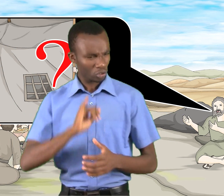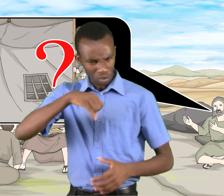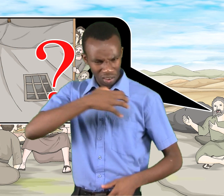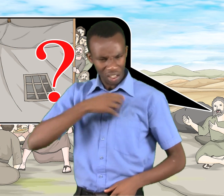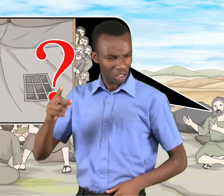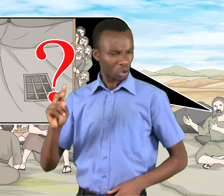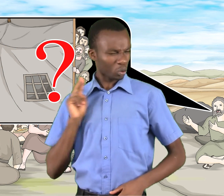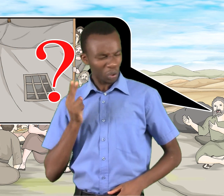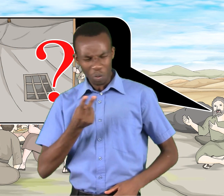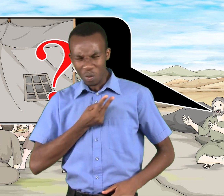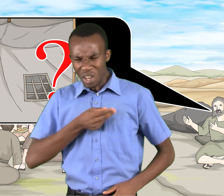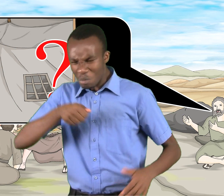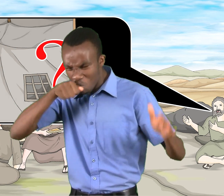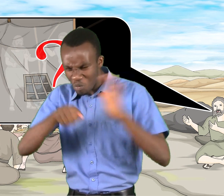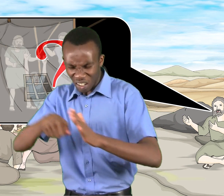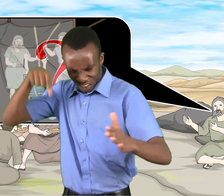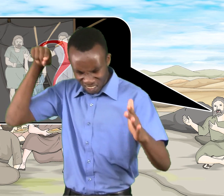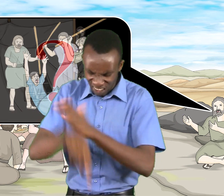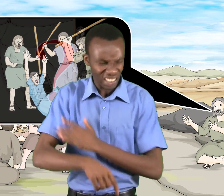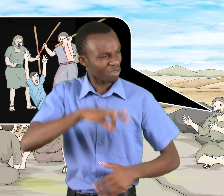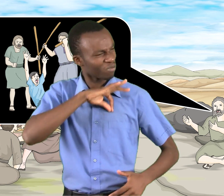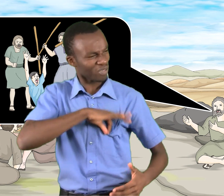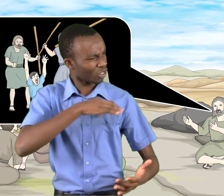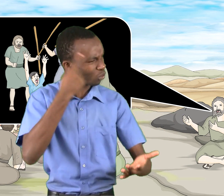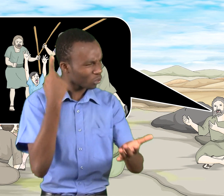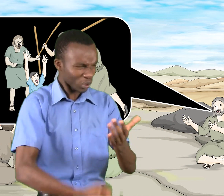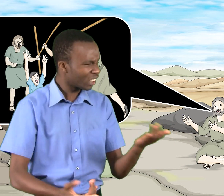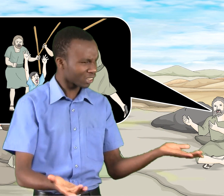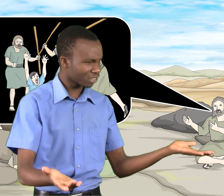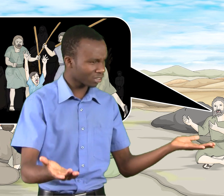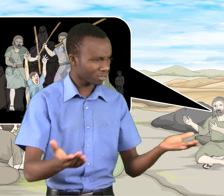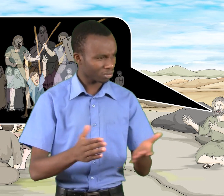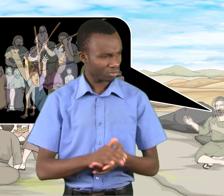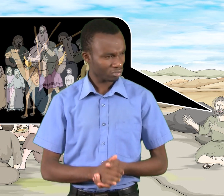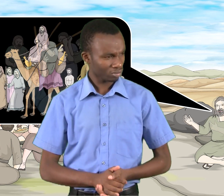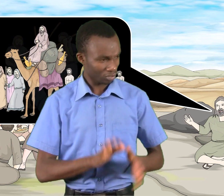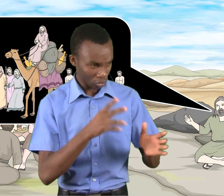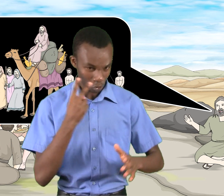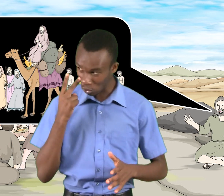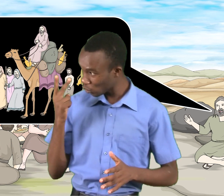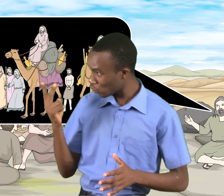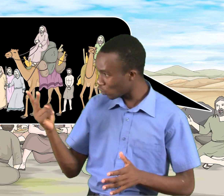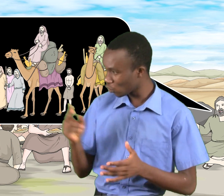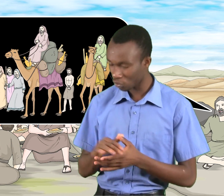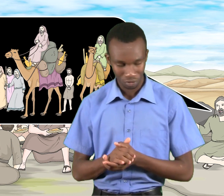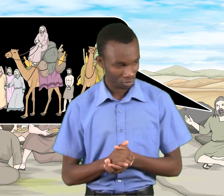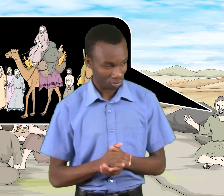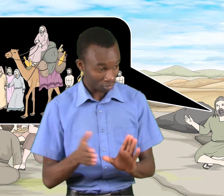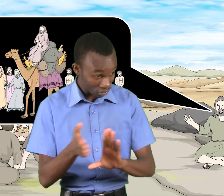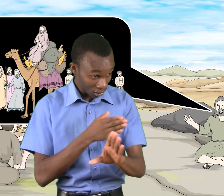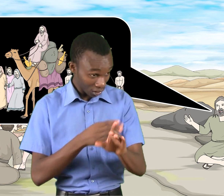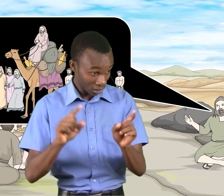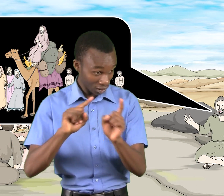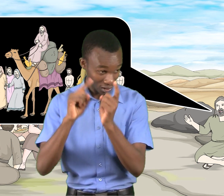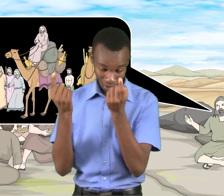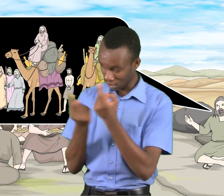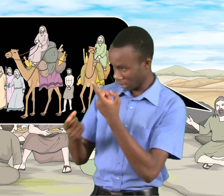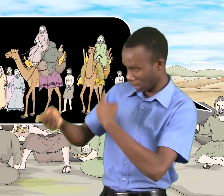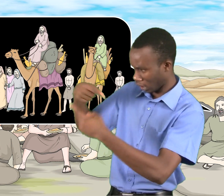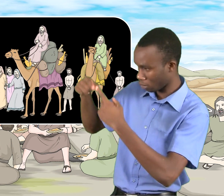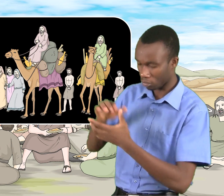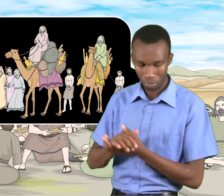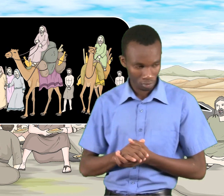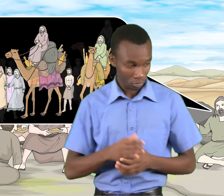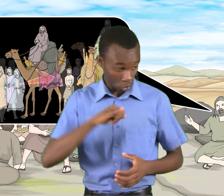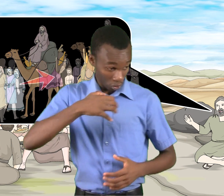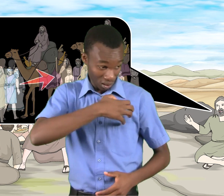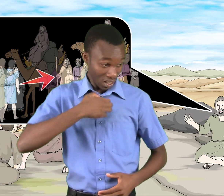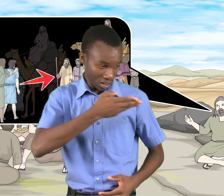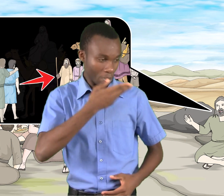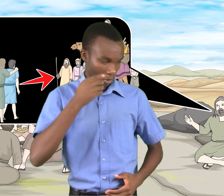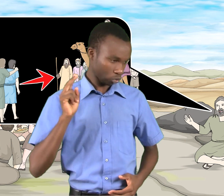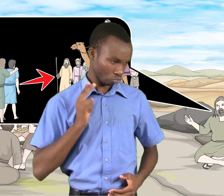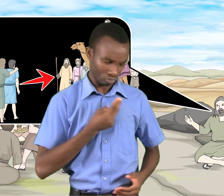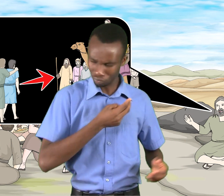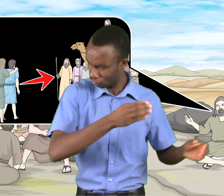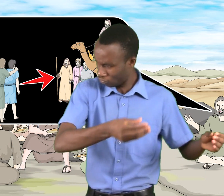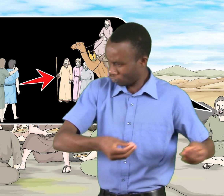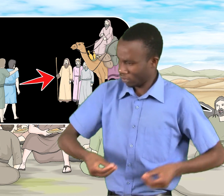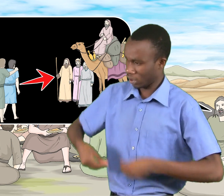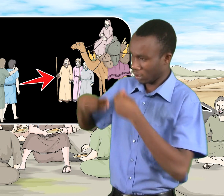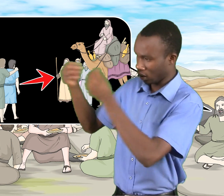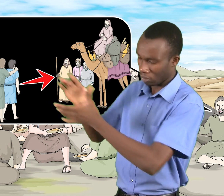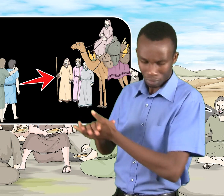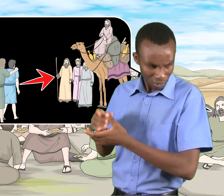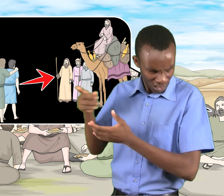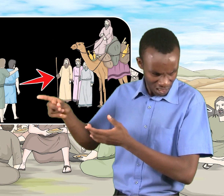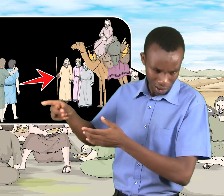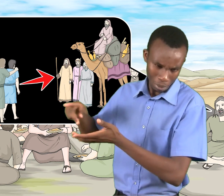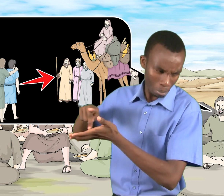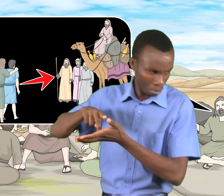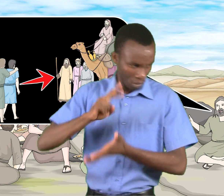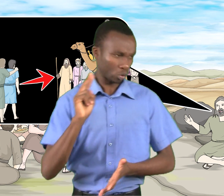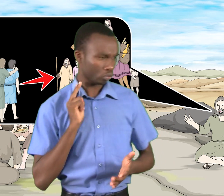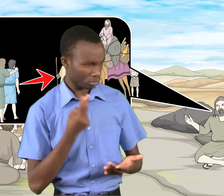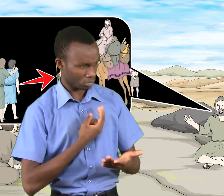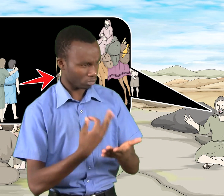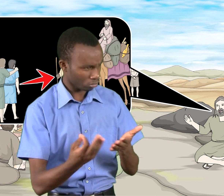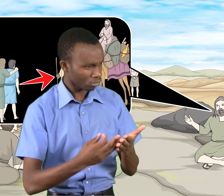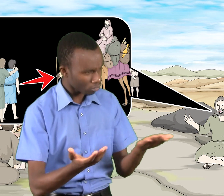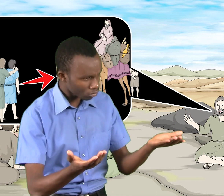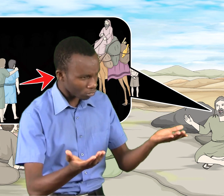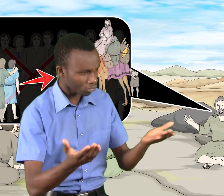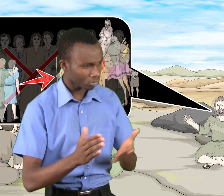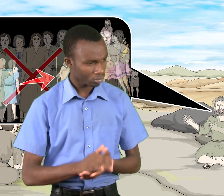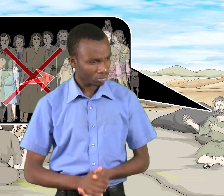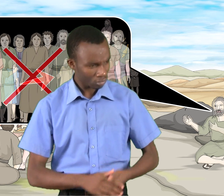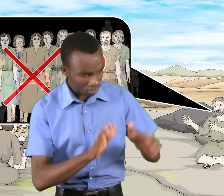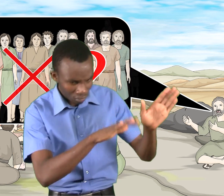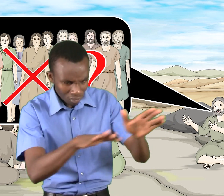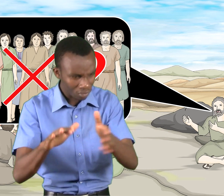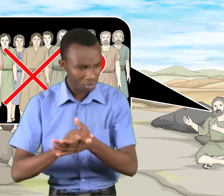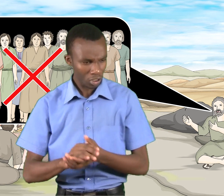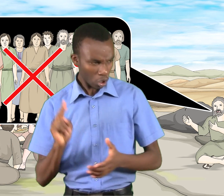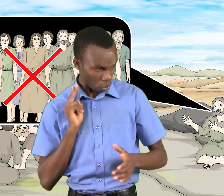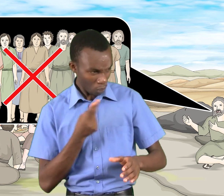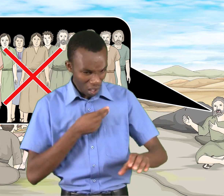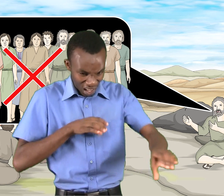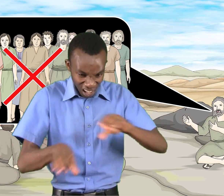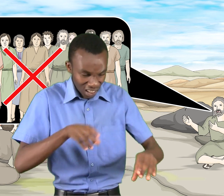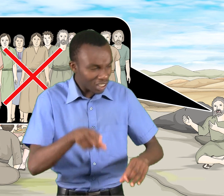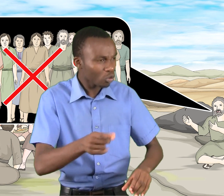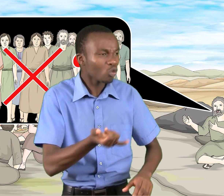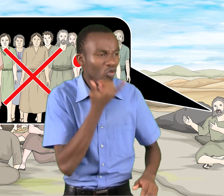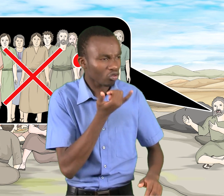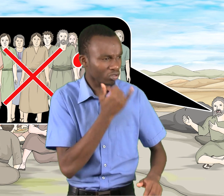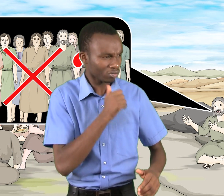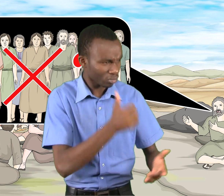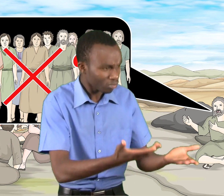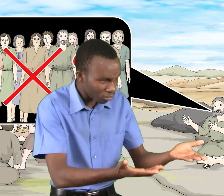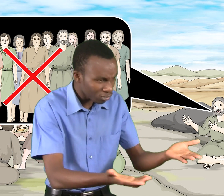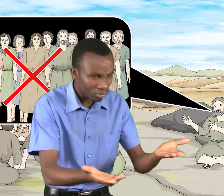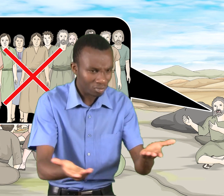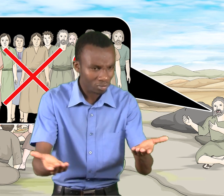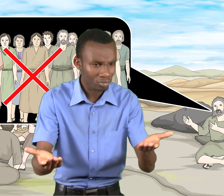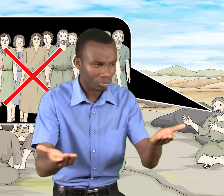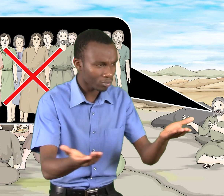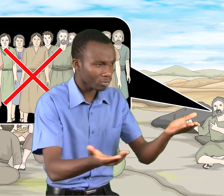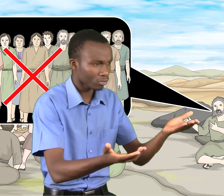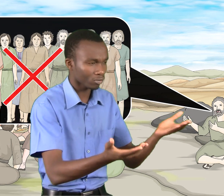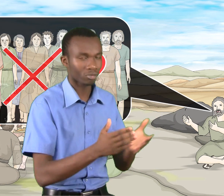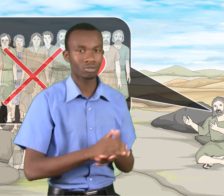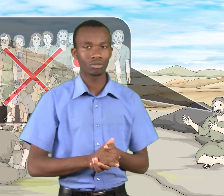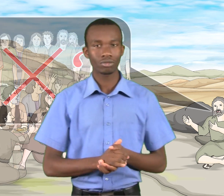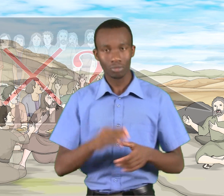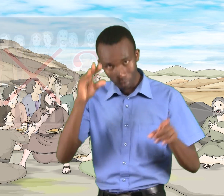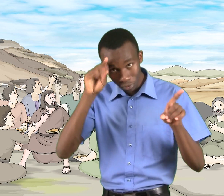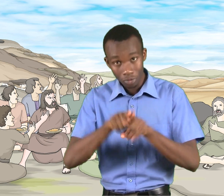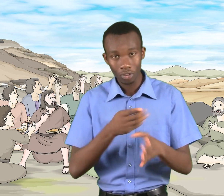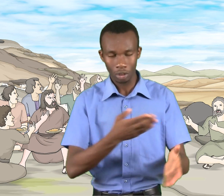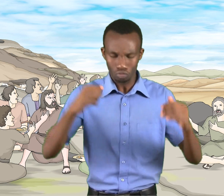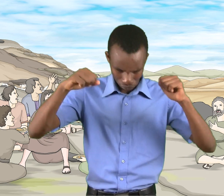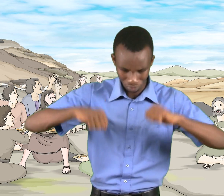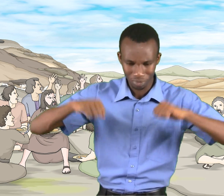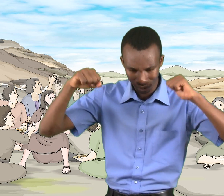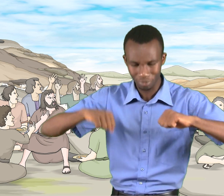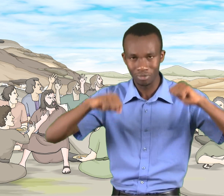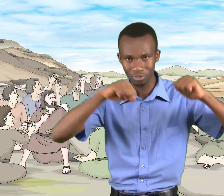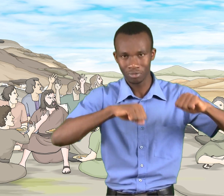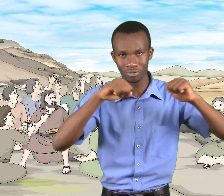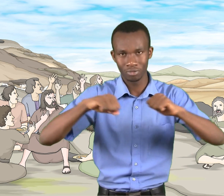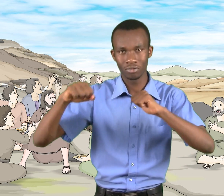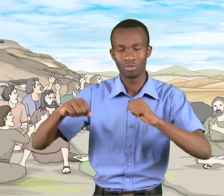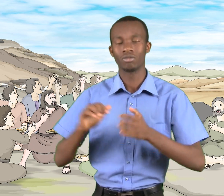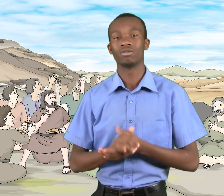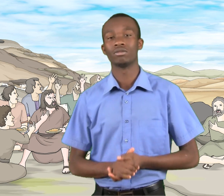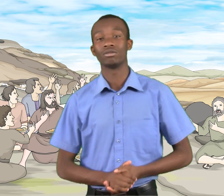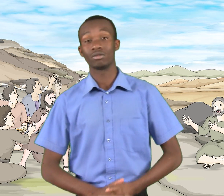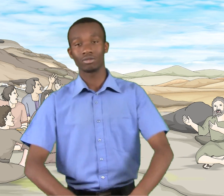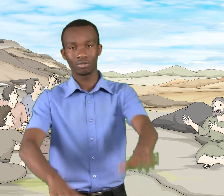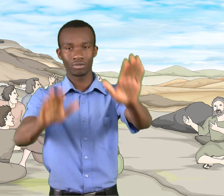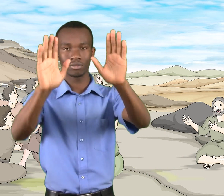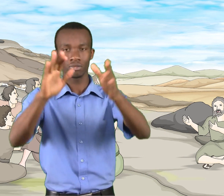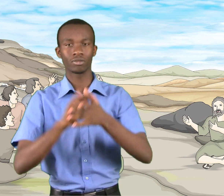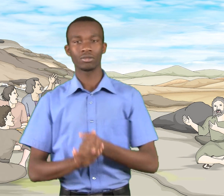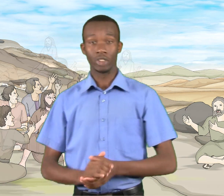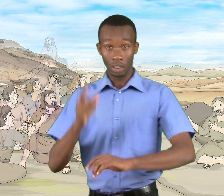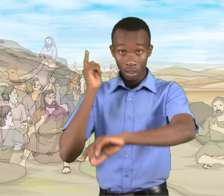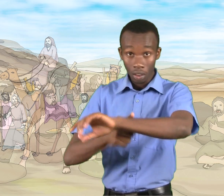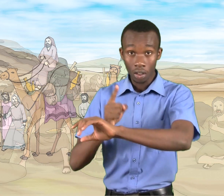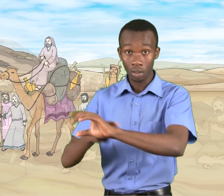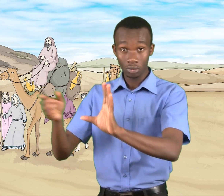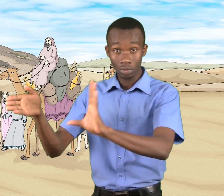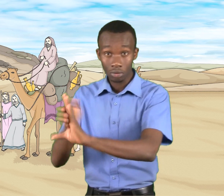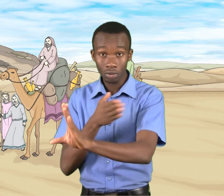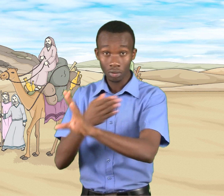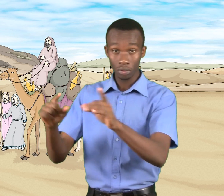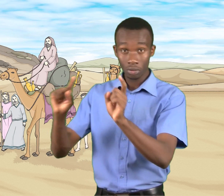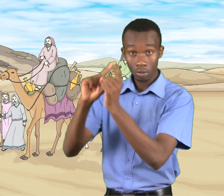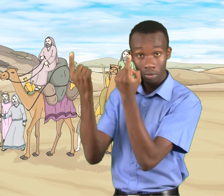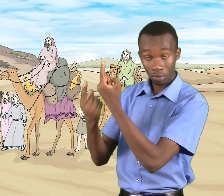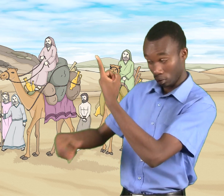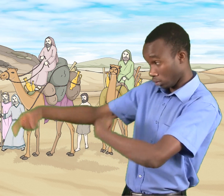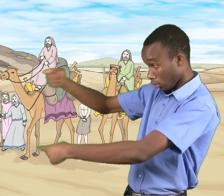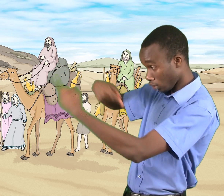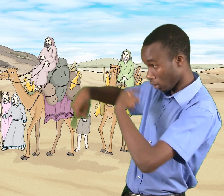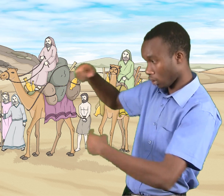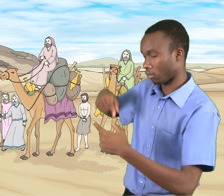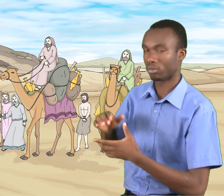Come, let us sell him to the Ishmaelites and not lay a hand on him; for he is our brother, our own flesh.”